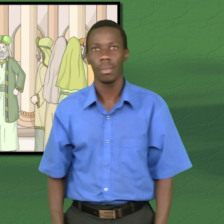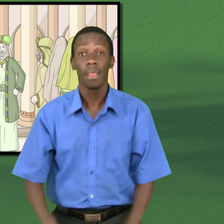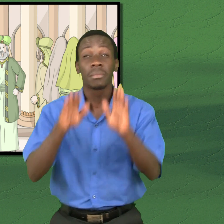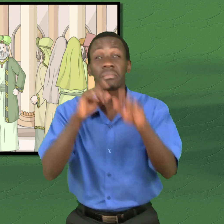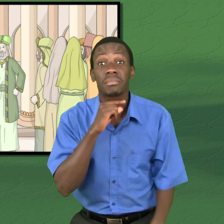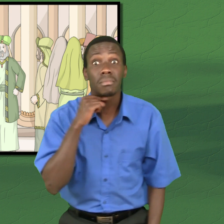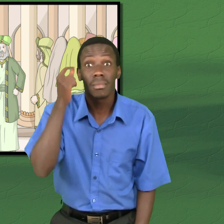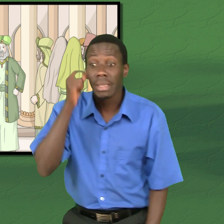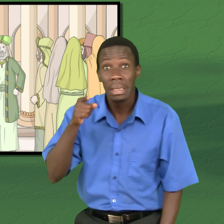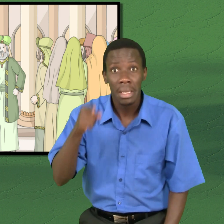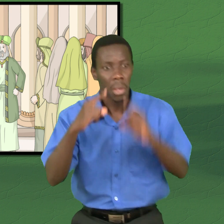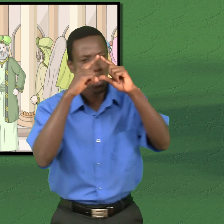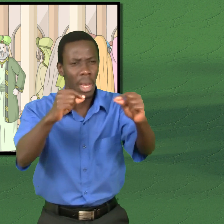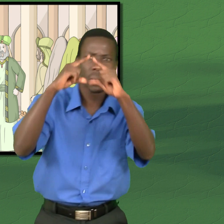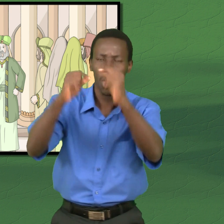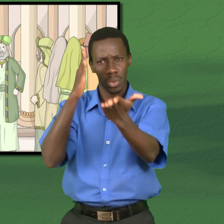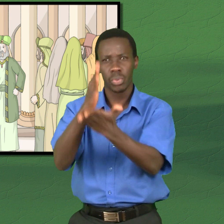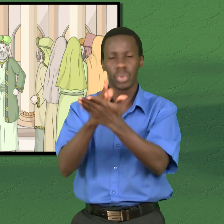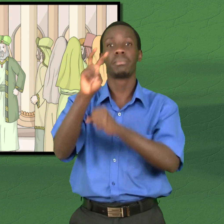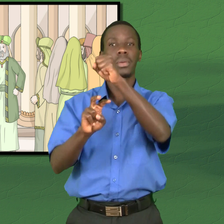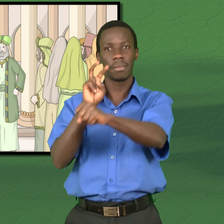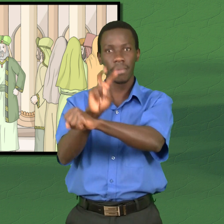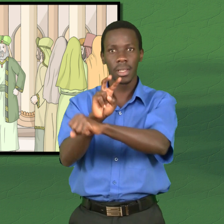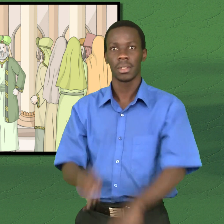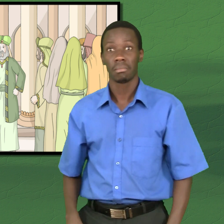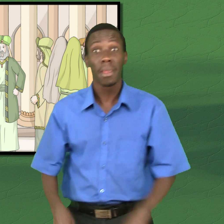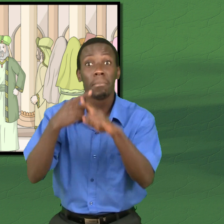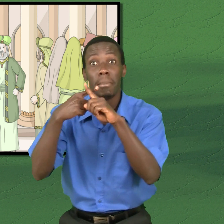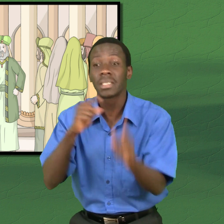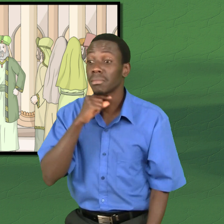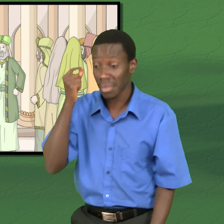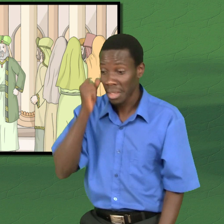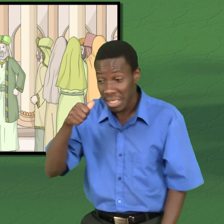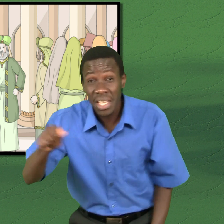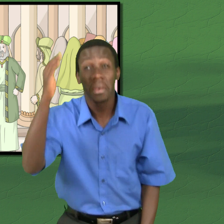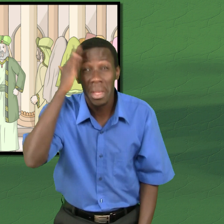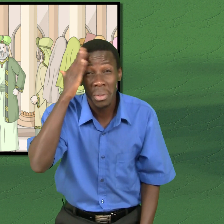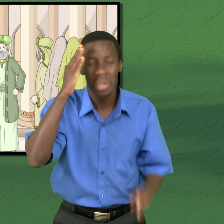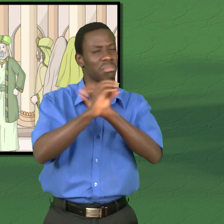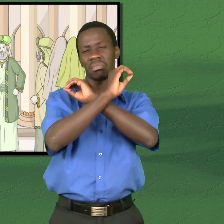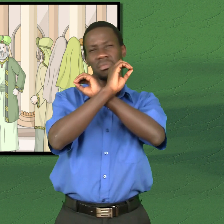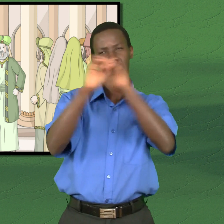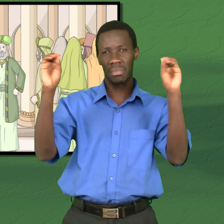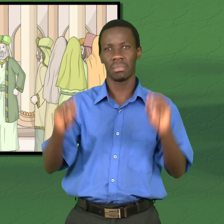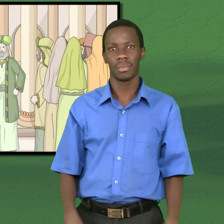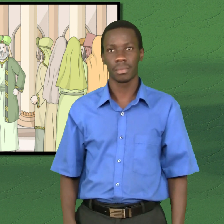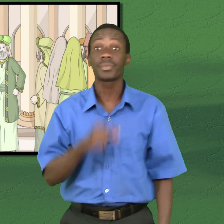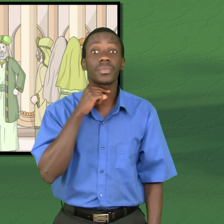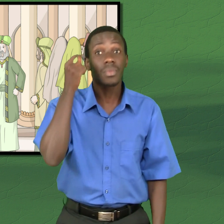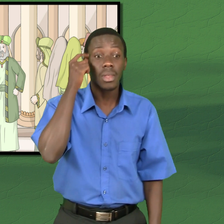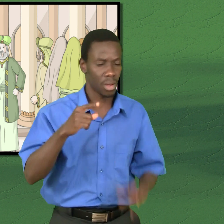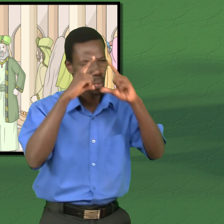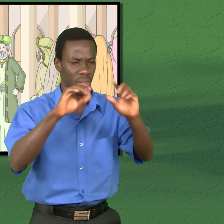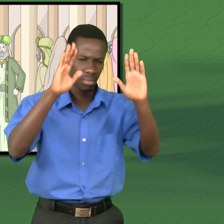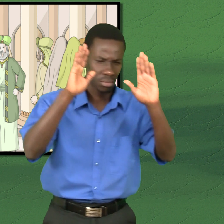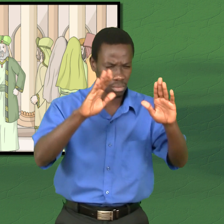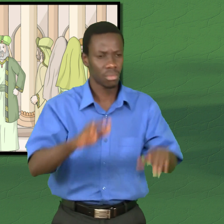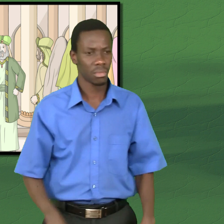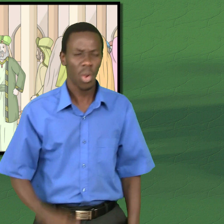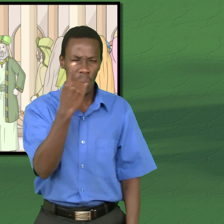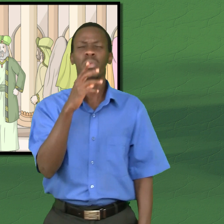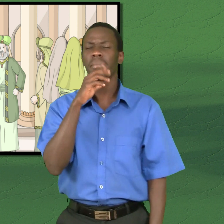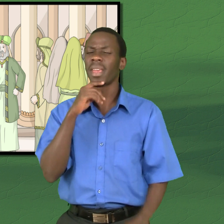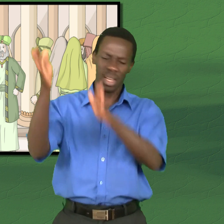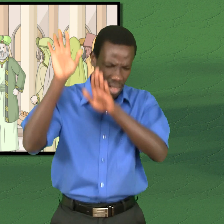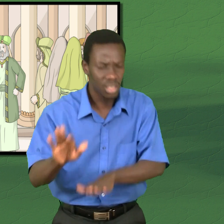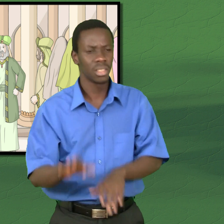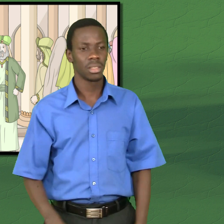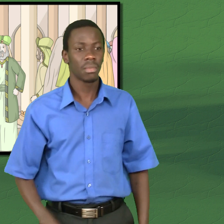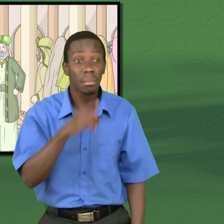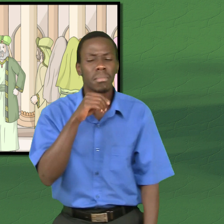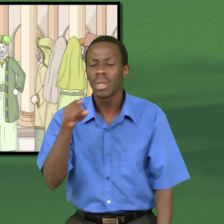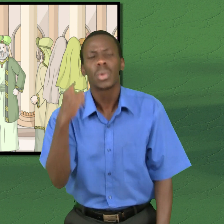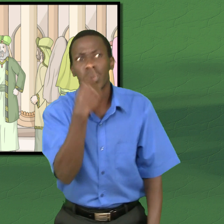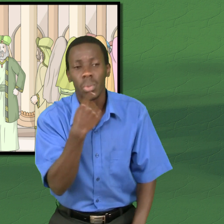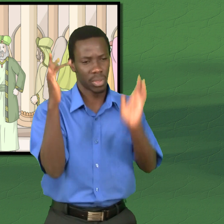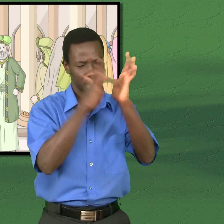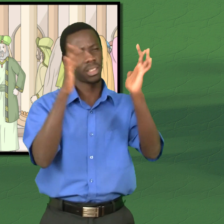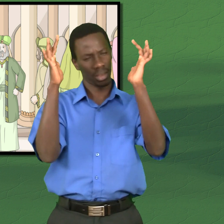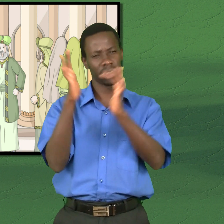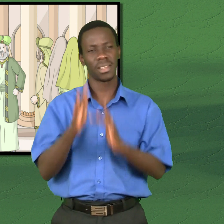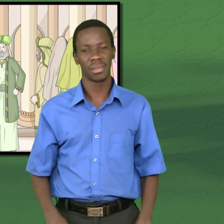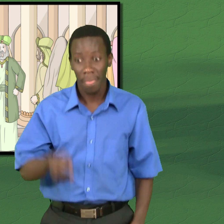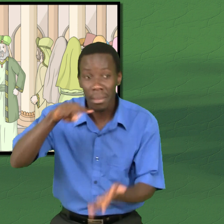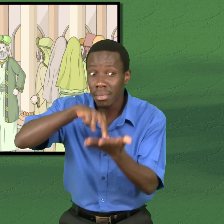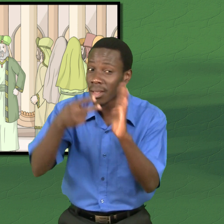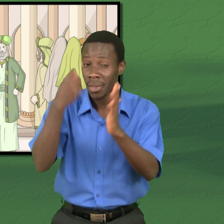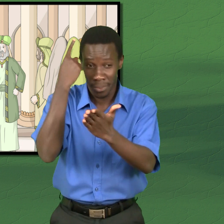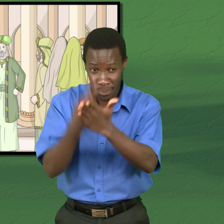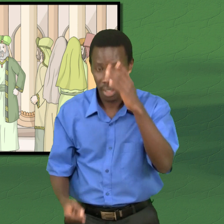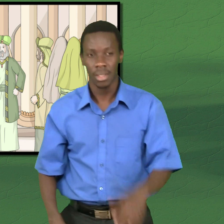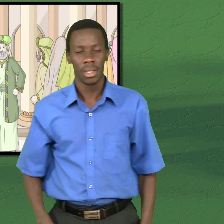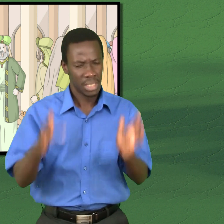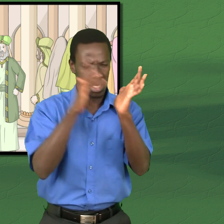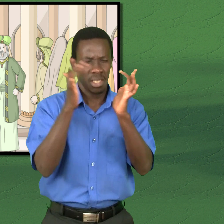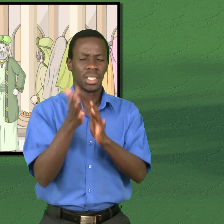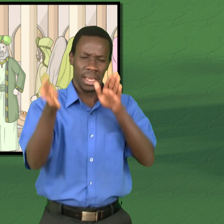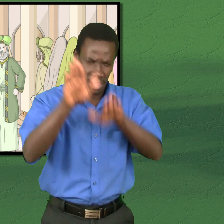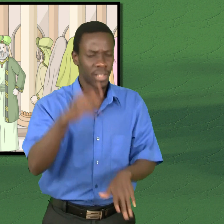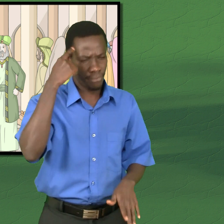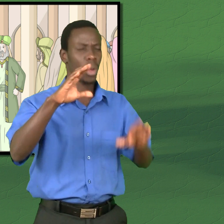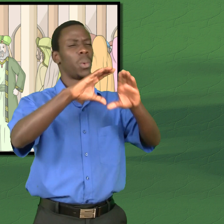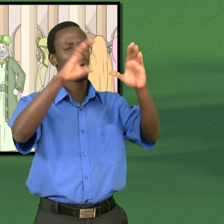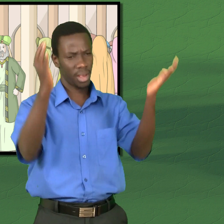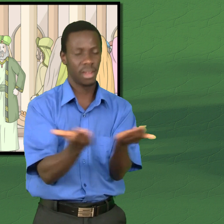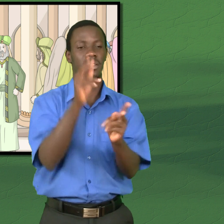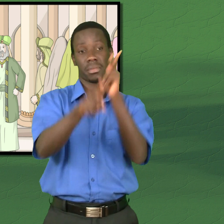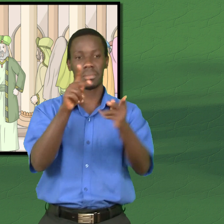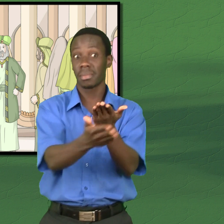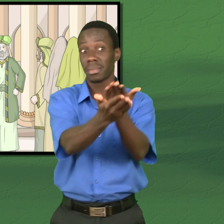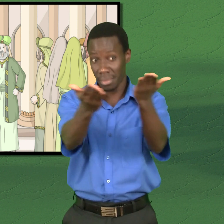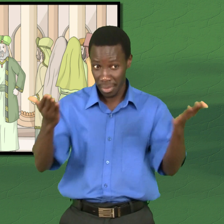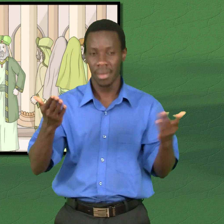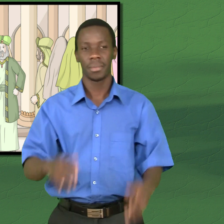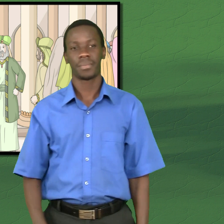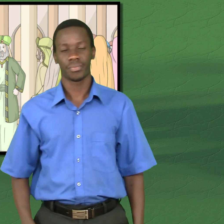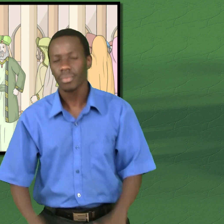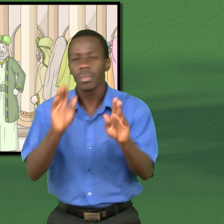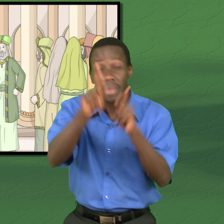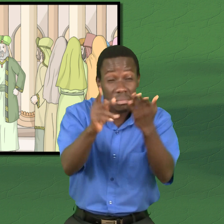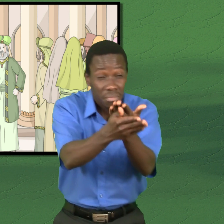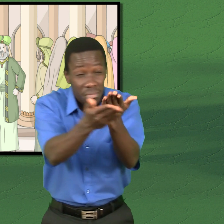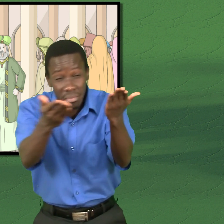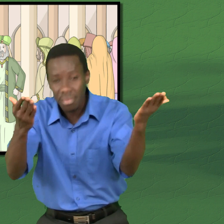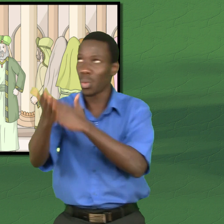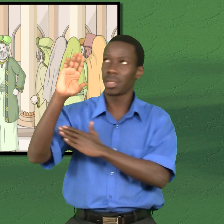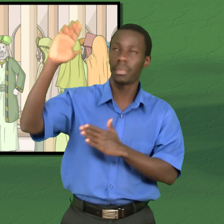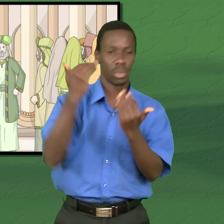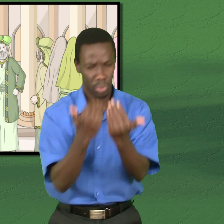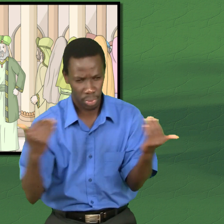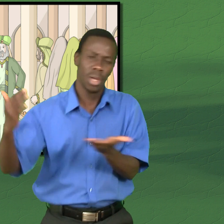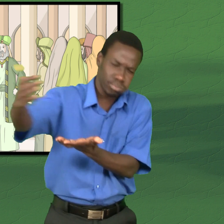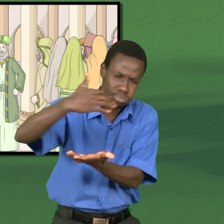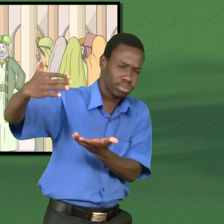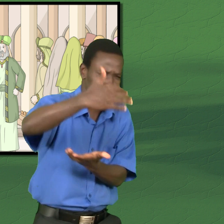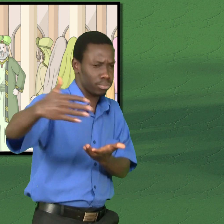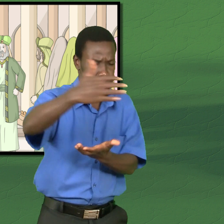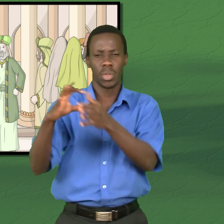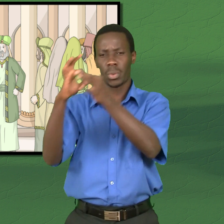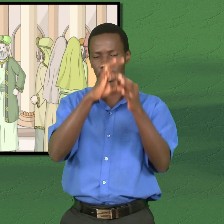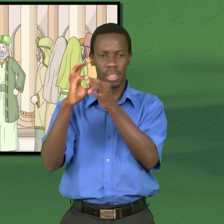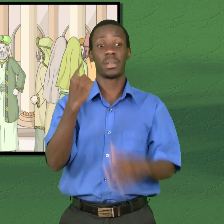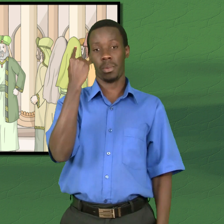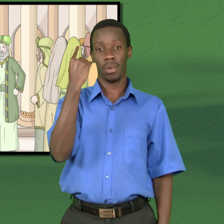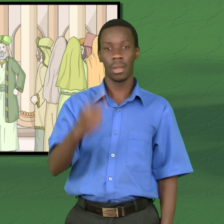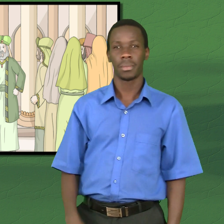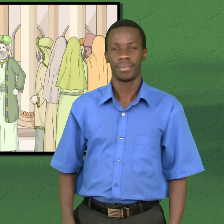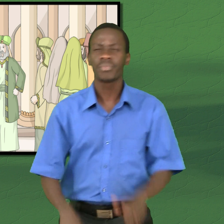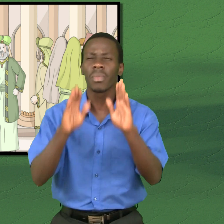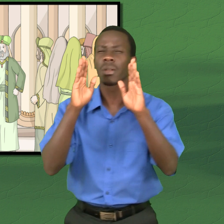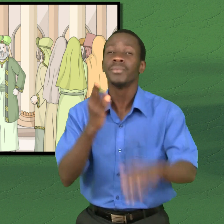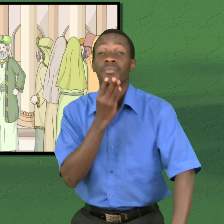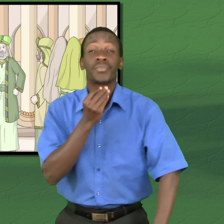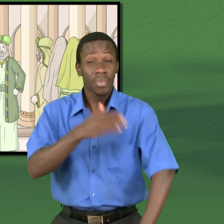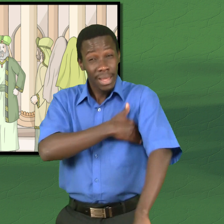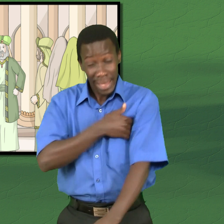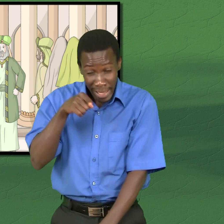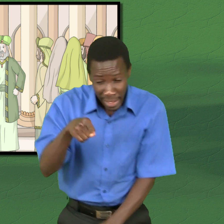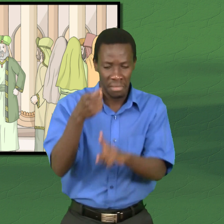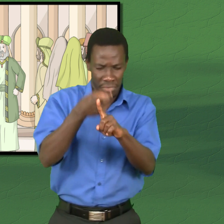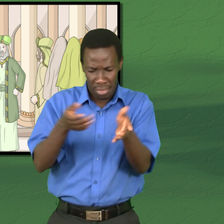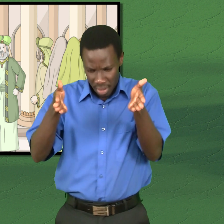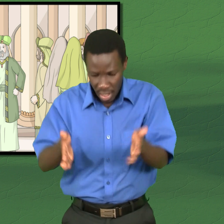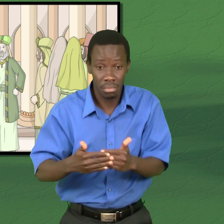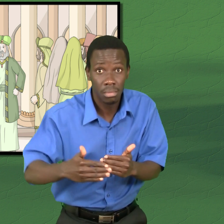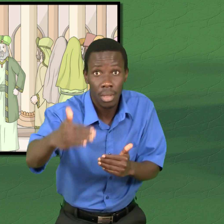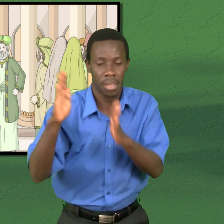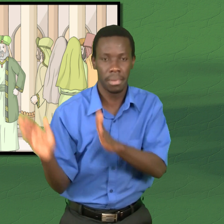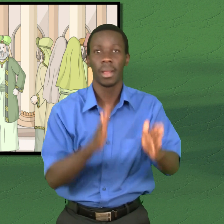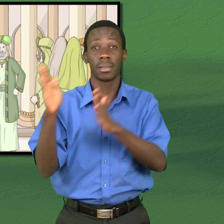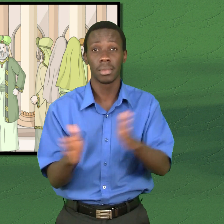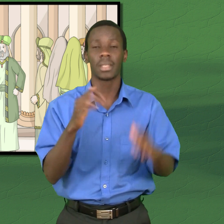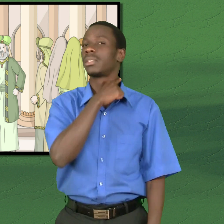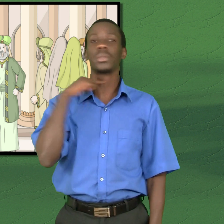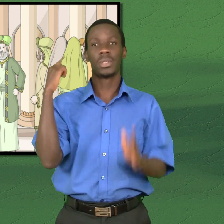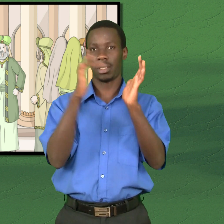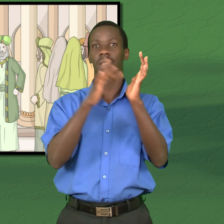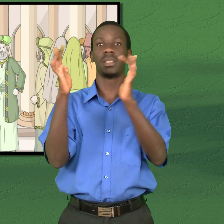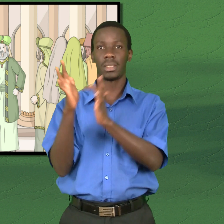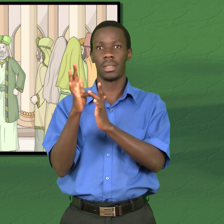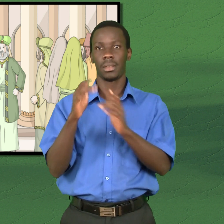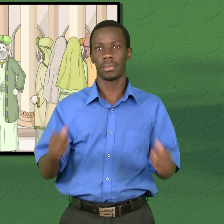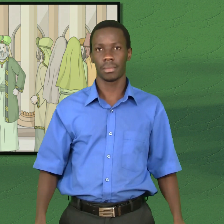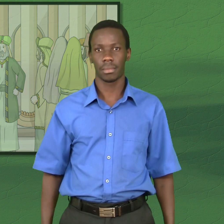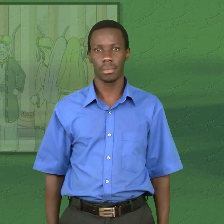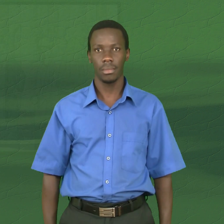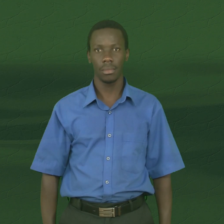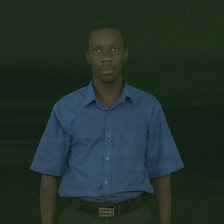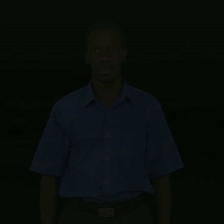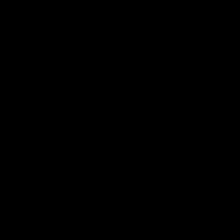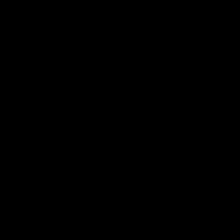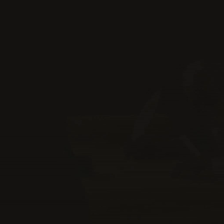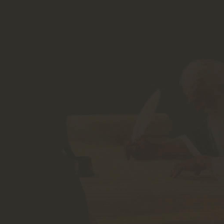Instead, as high priest that year, he was prophesying that Jesus would die for the nation, and not only for the nation, but also for the scattered children of God, to gather them together into one.